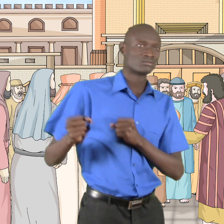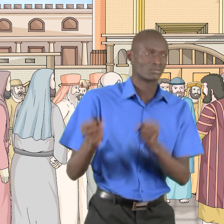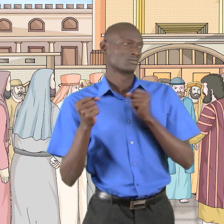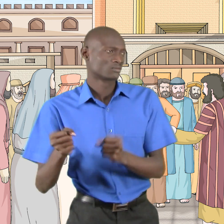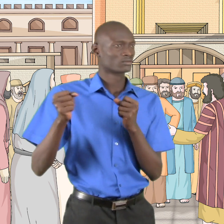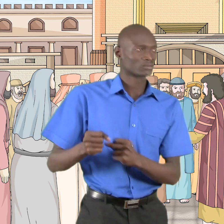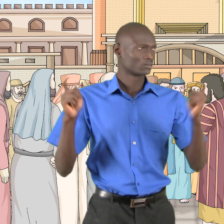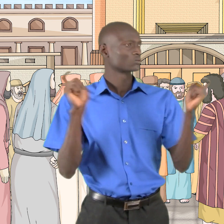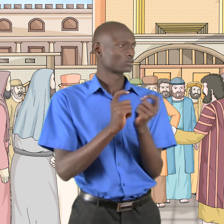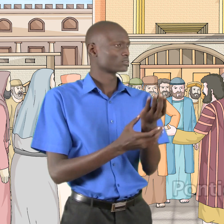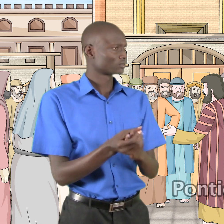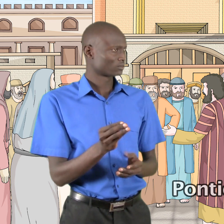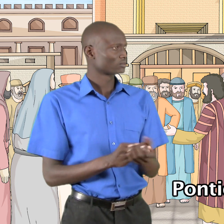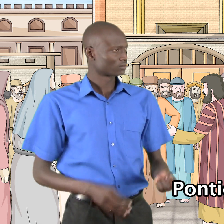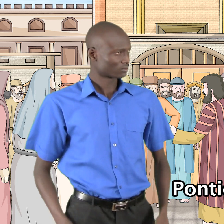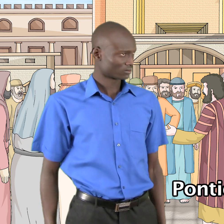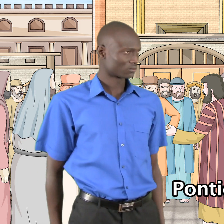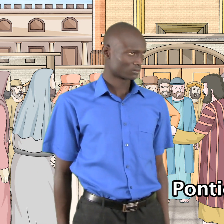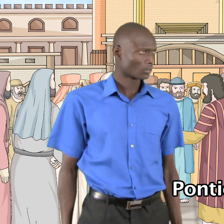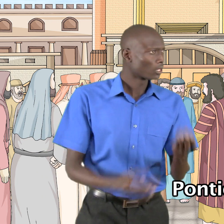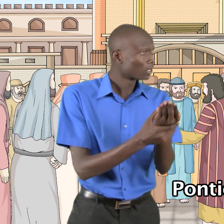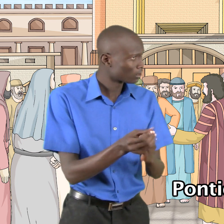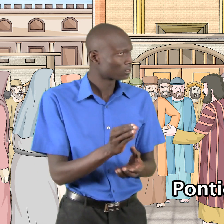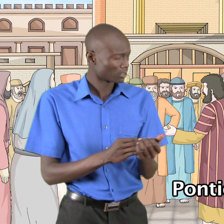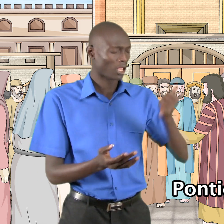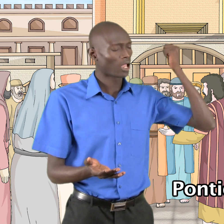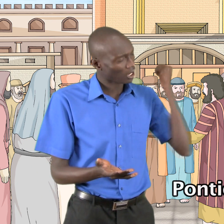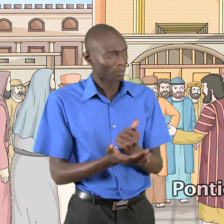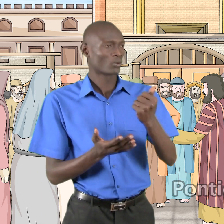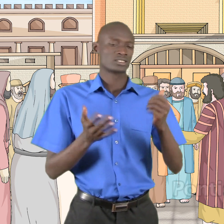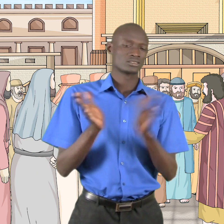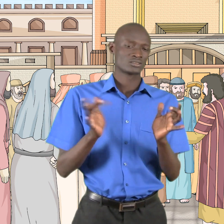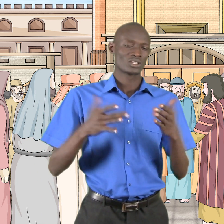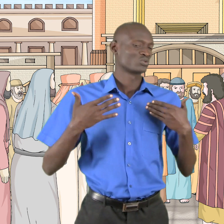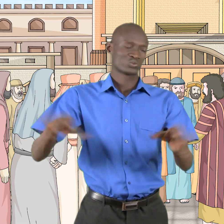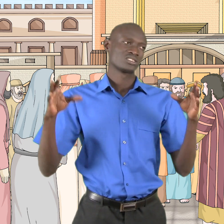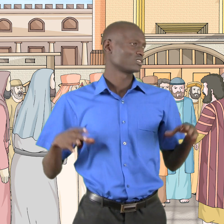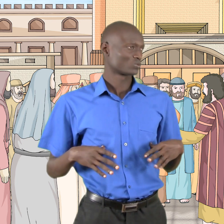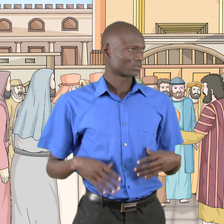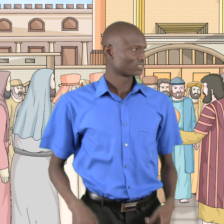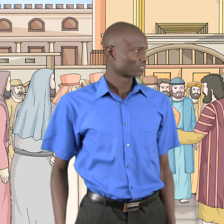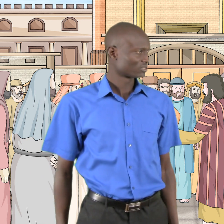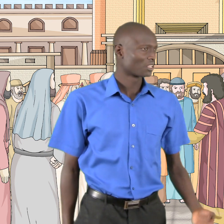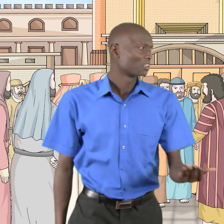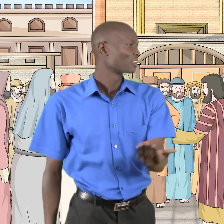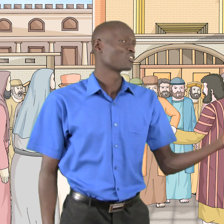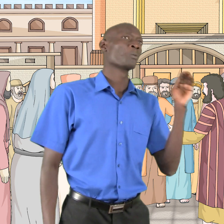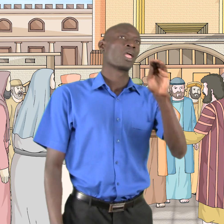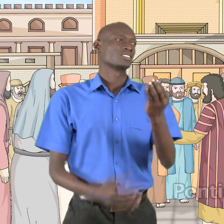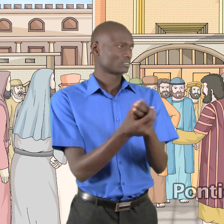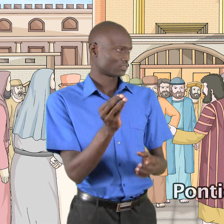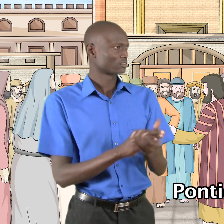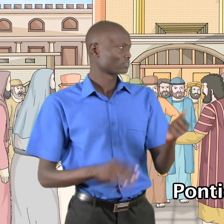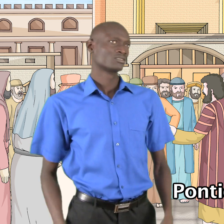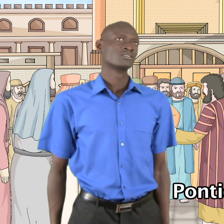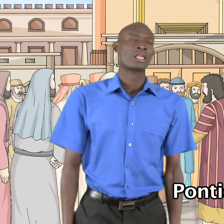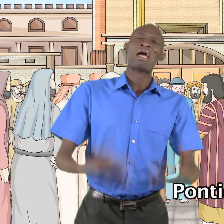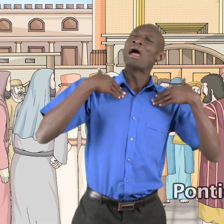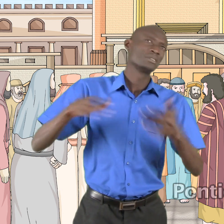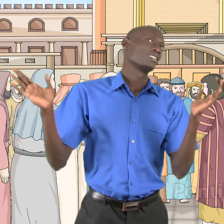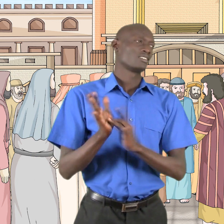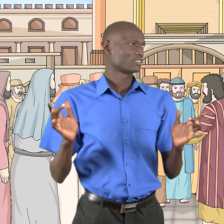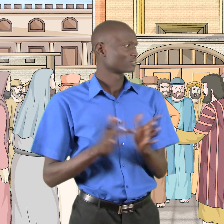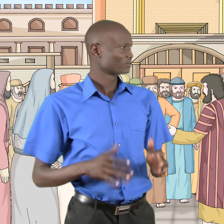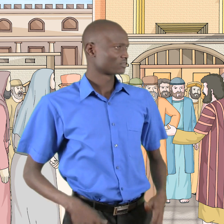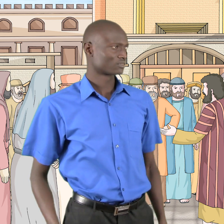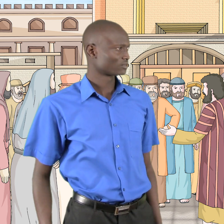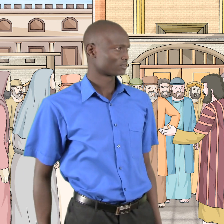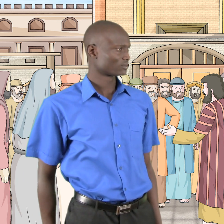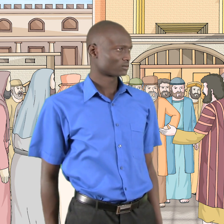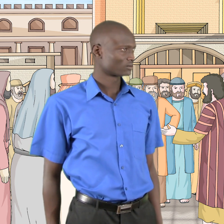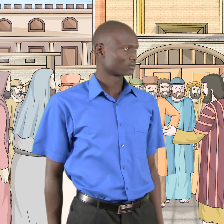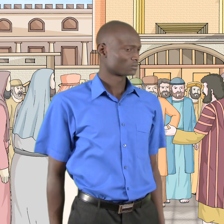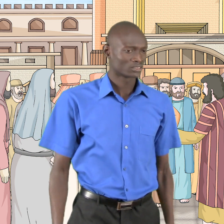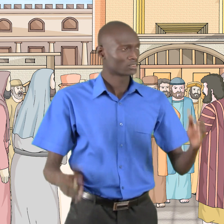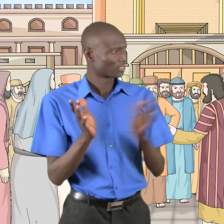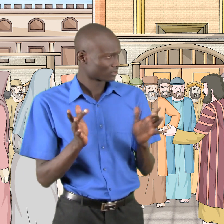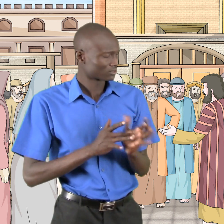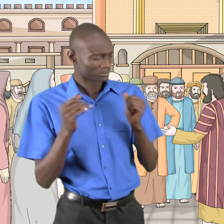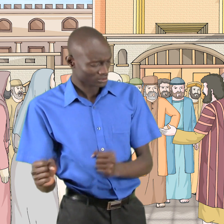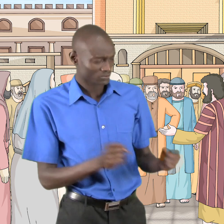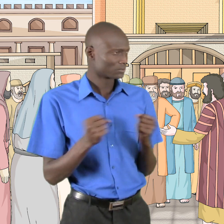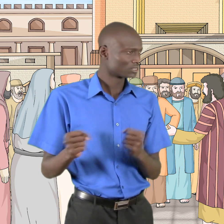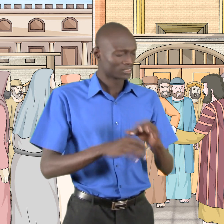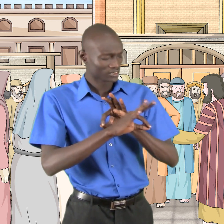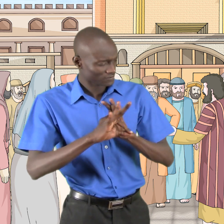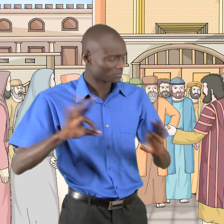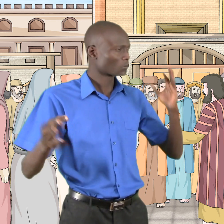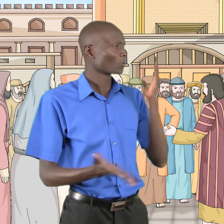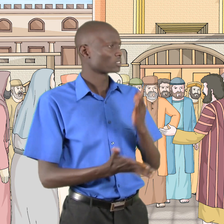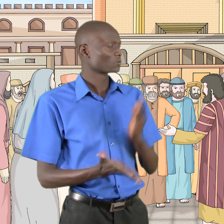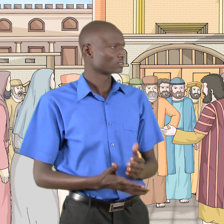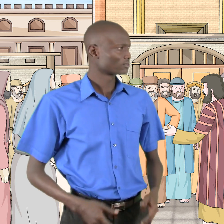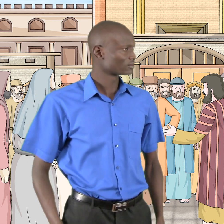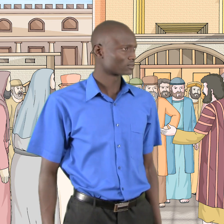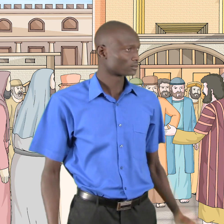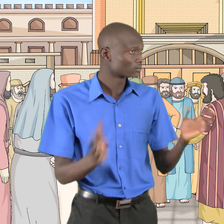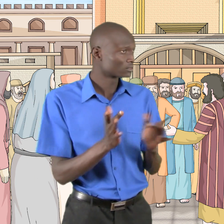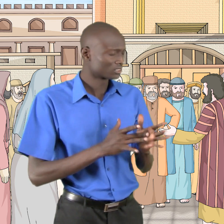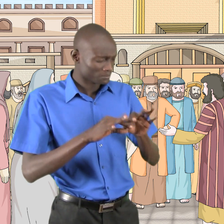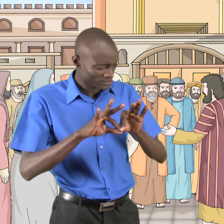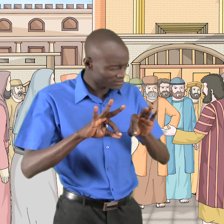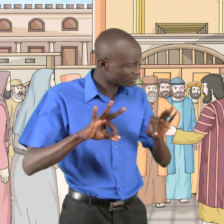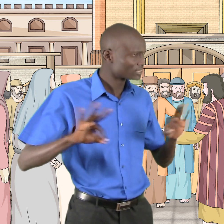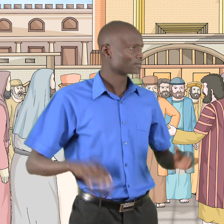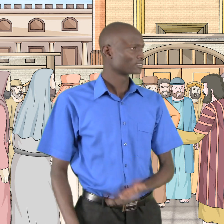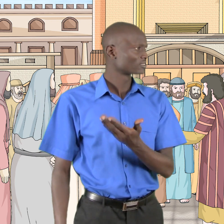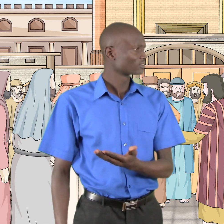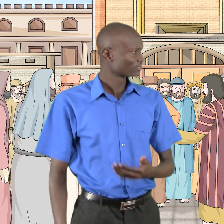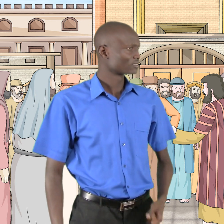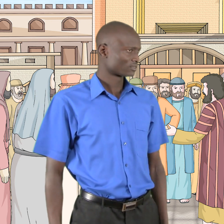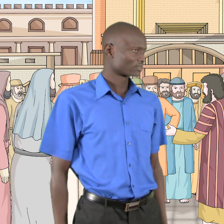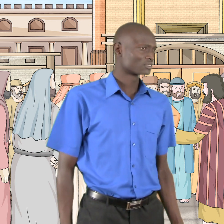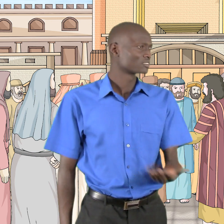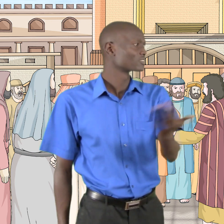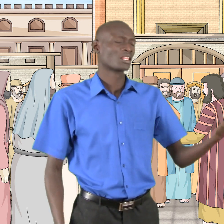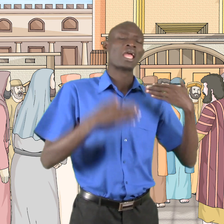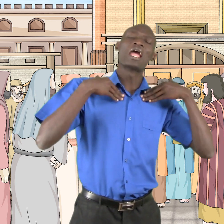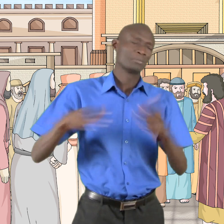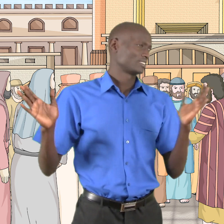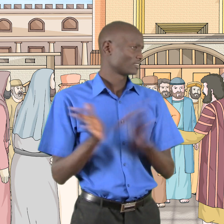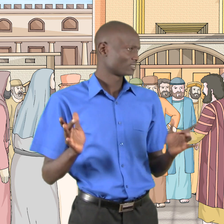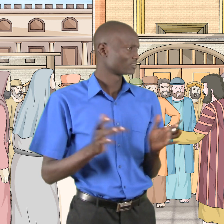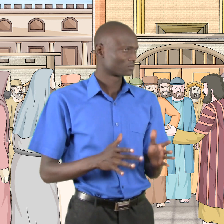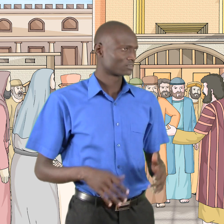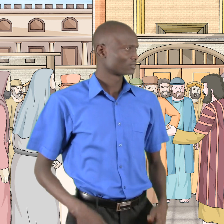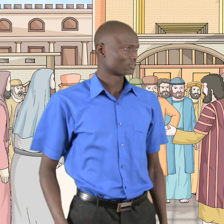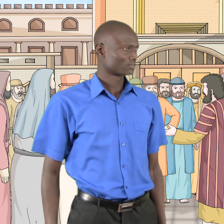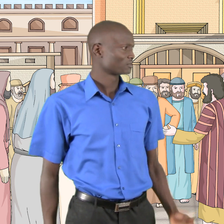You handed Him over and rejected Him before Pilate, even though he had decided to release Him.